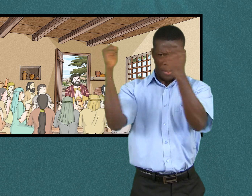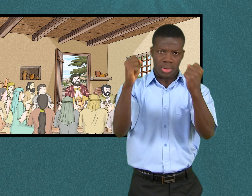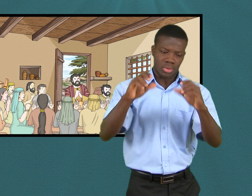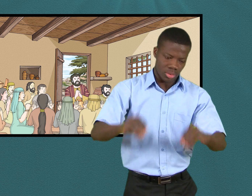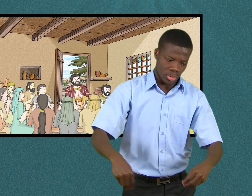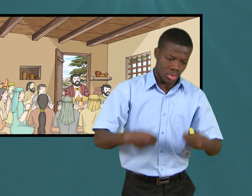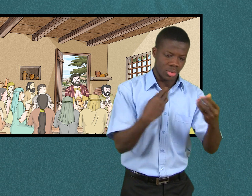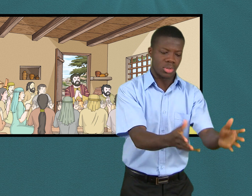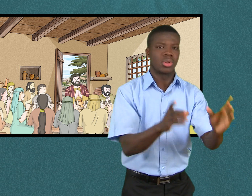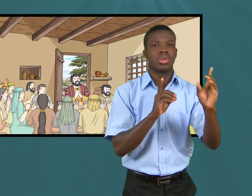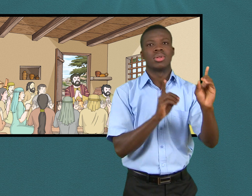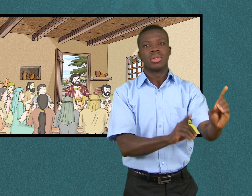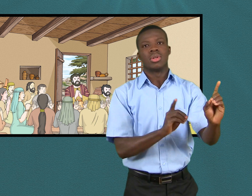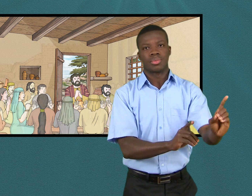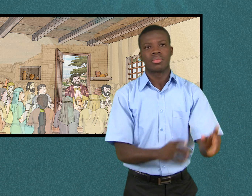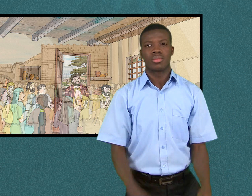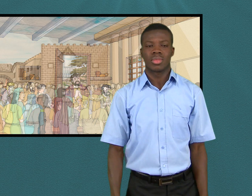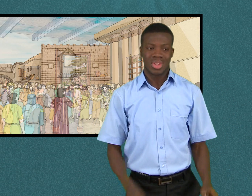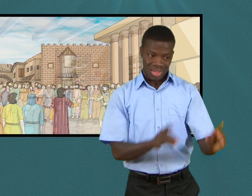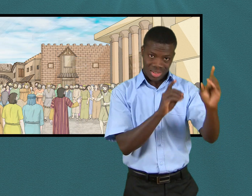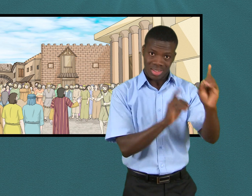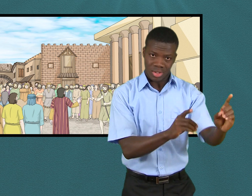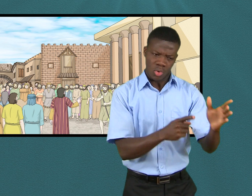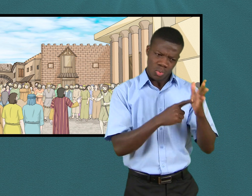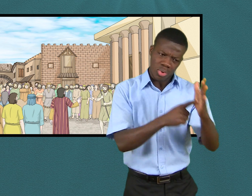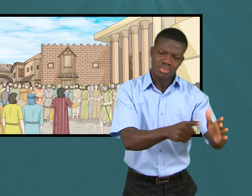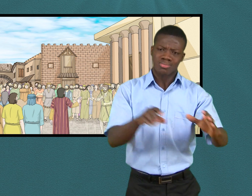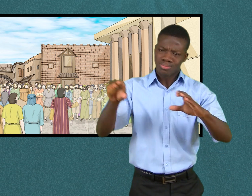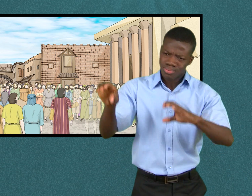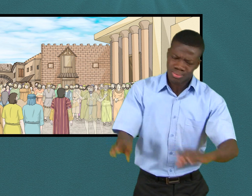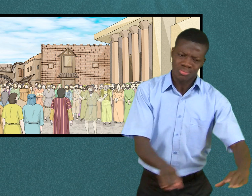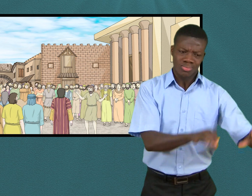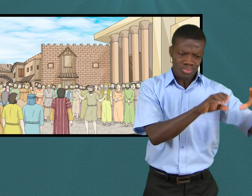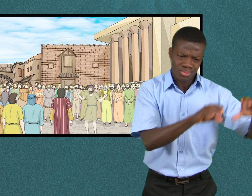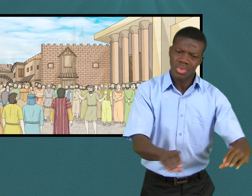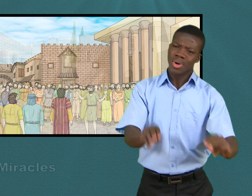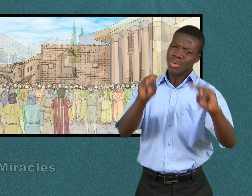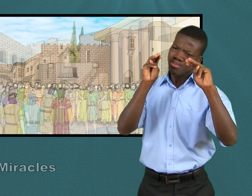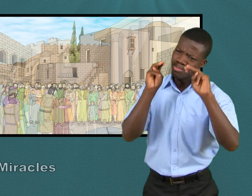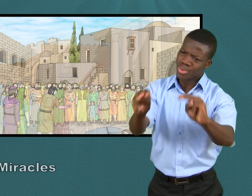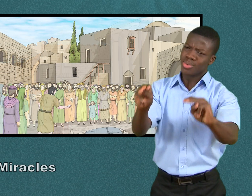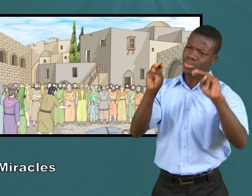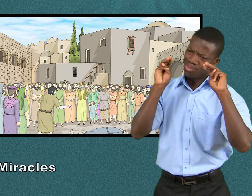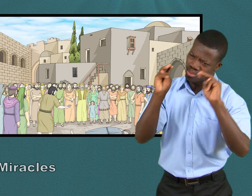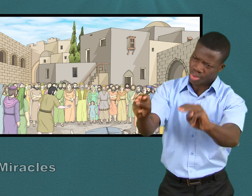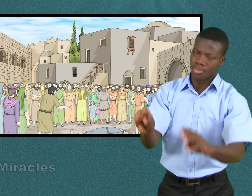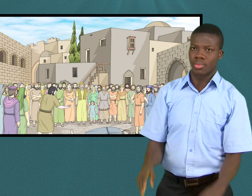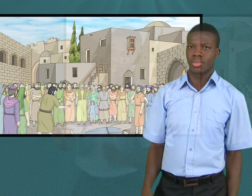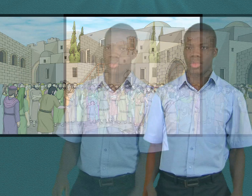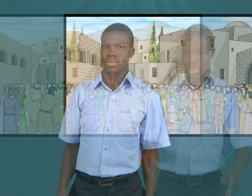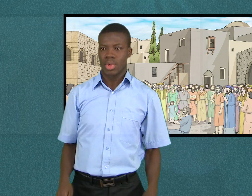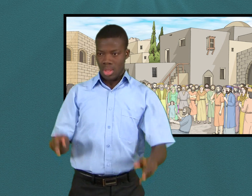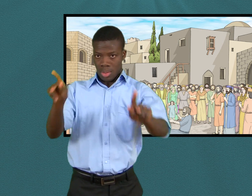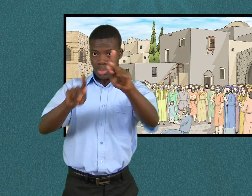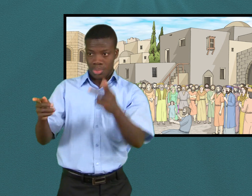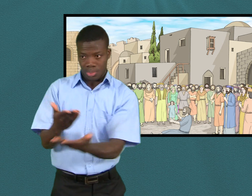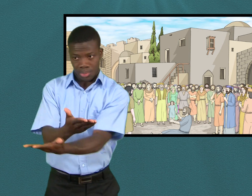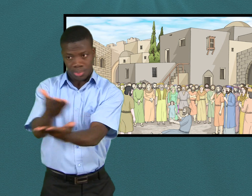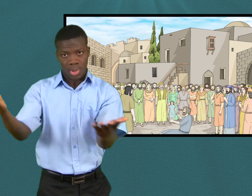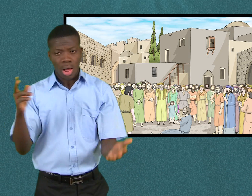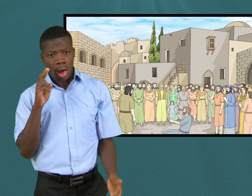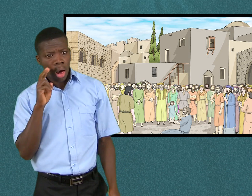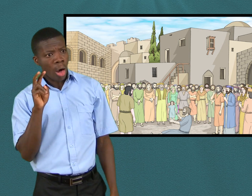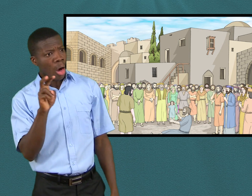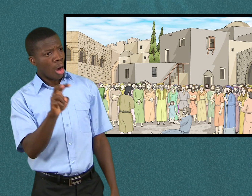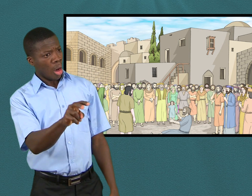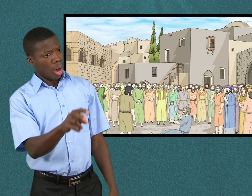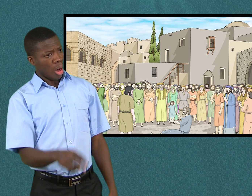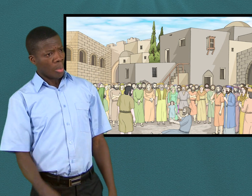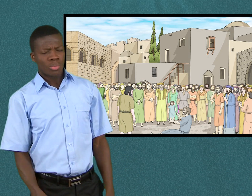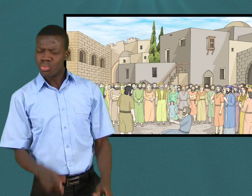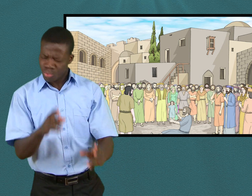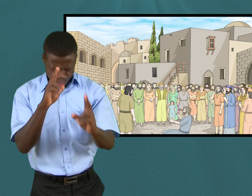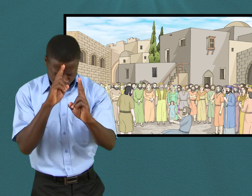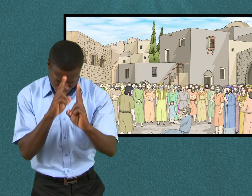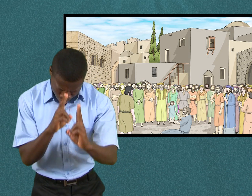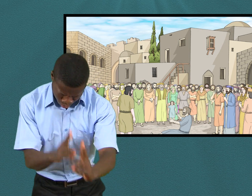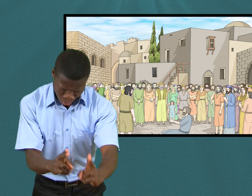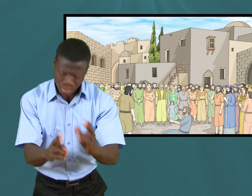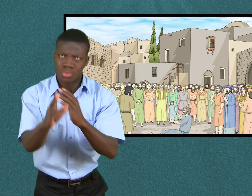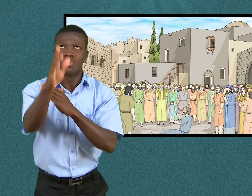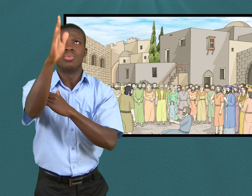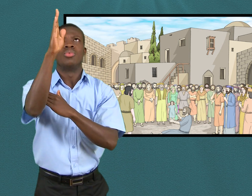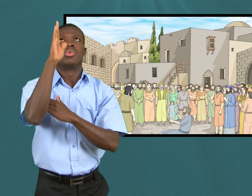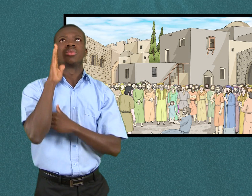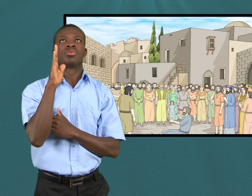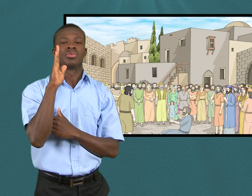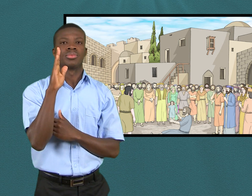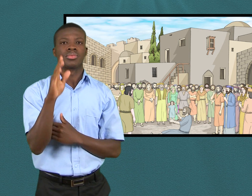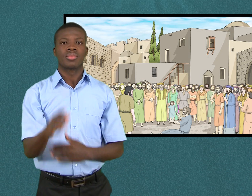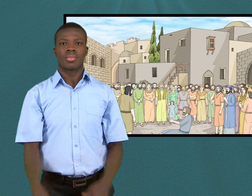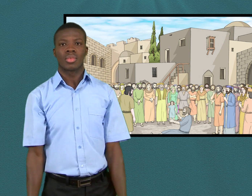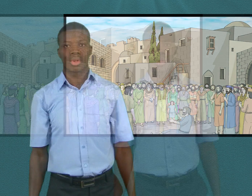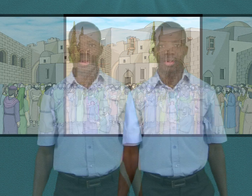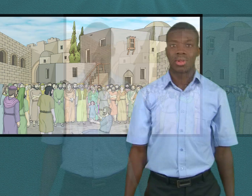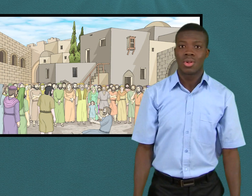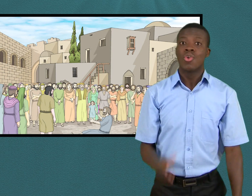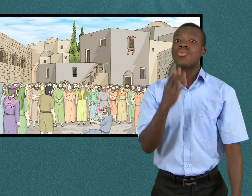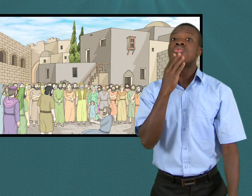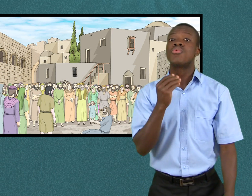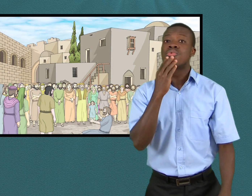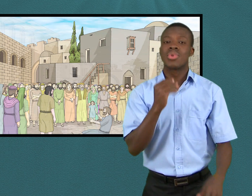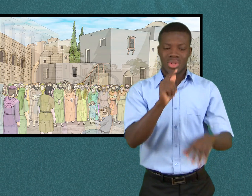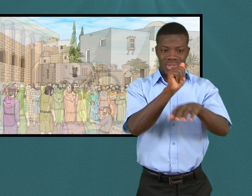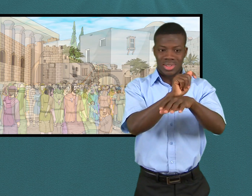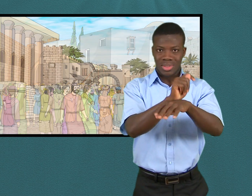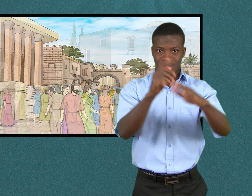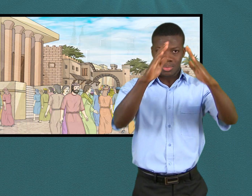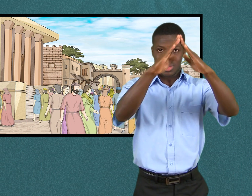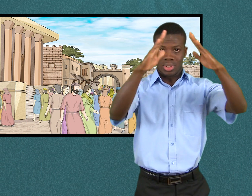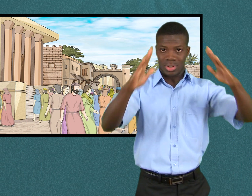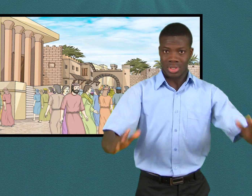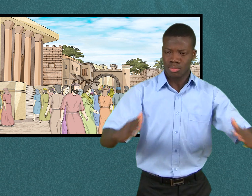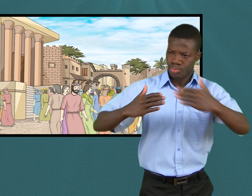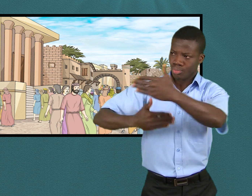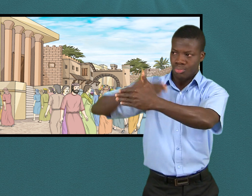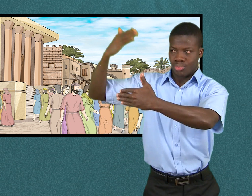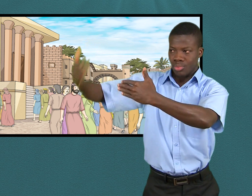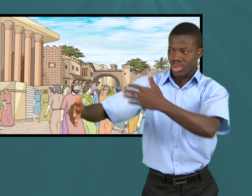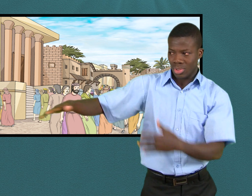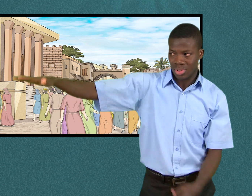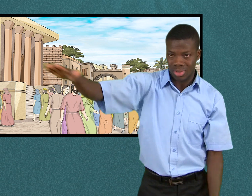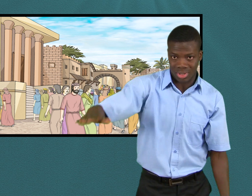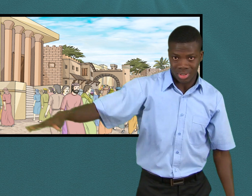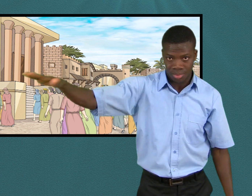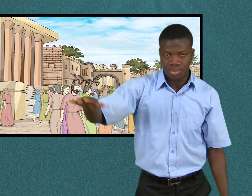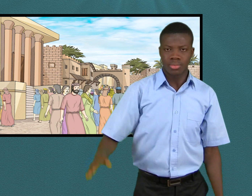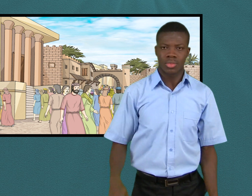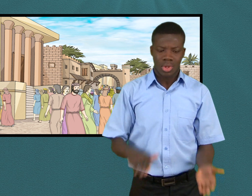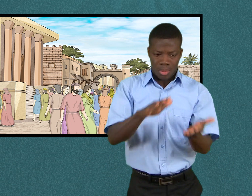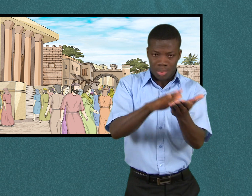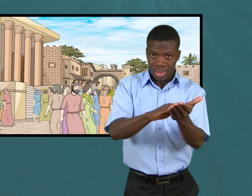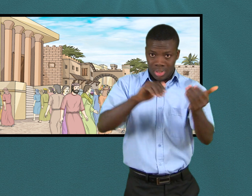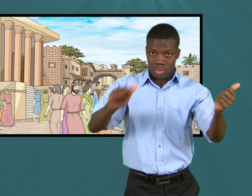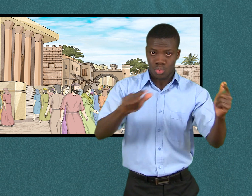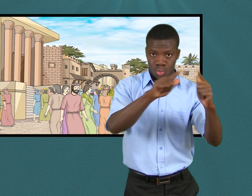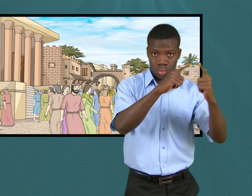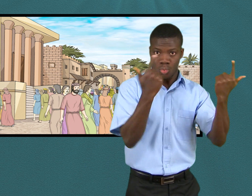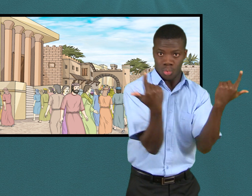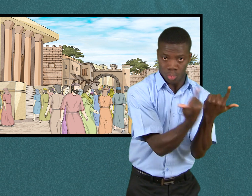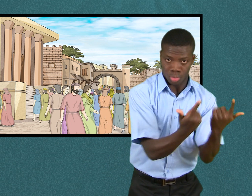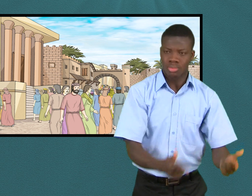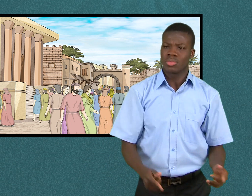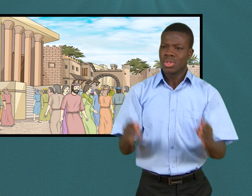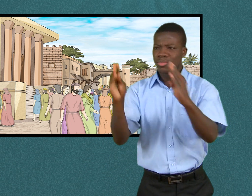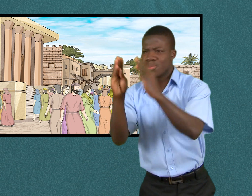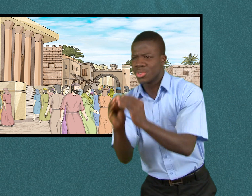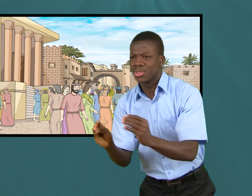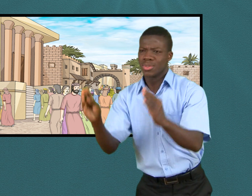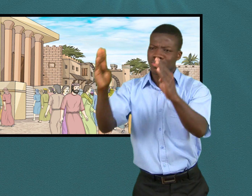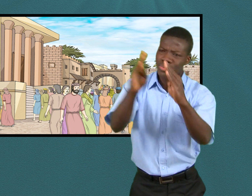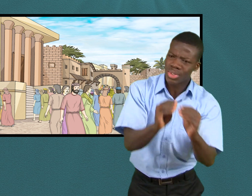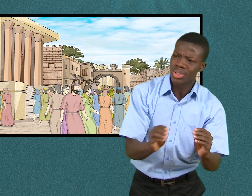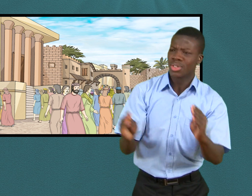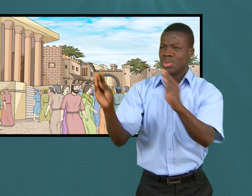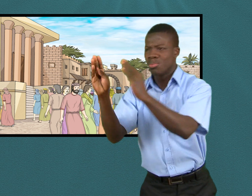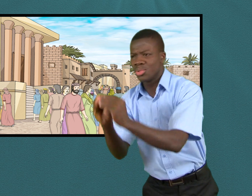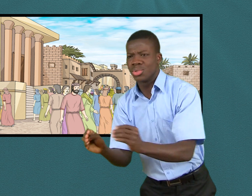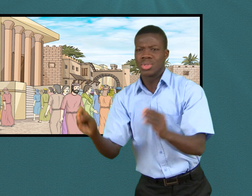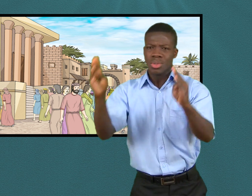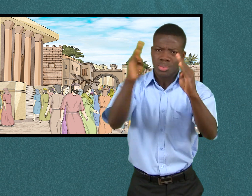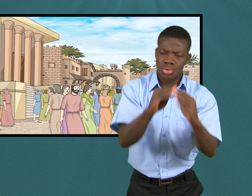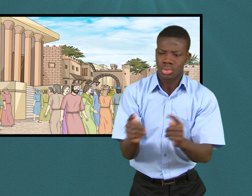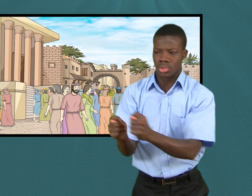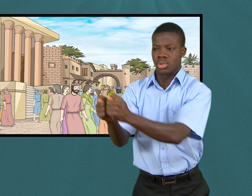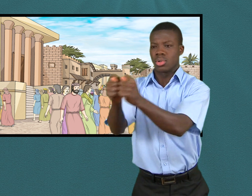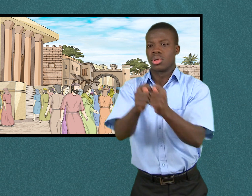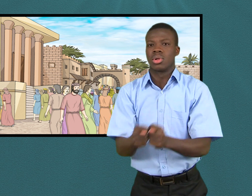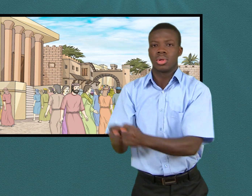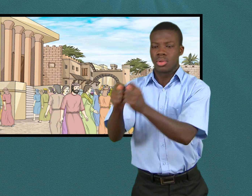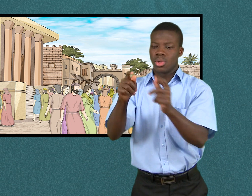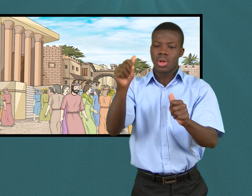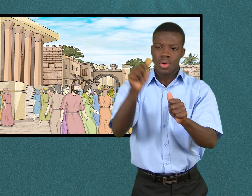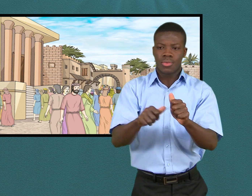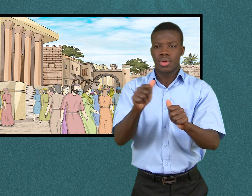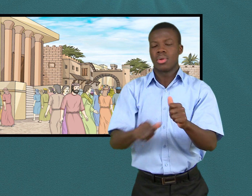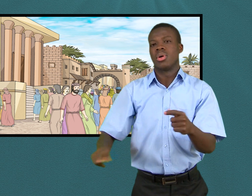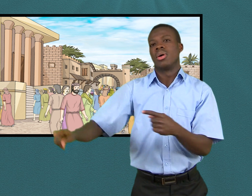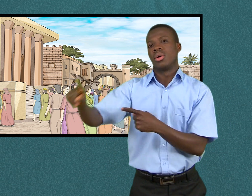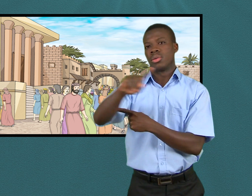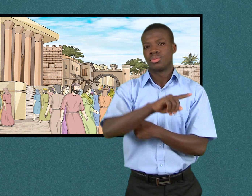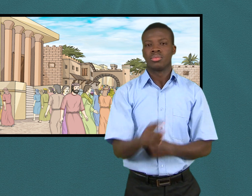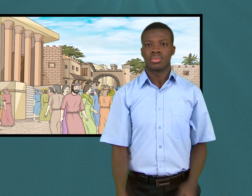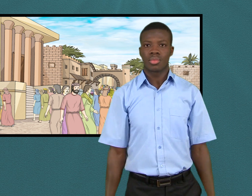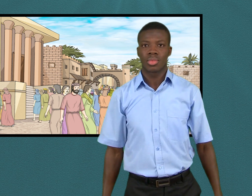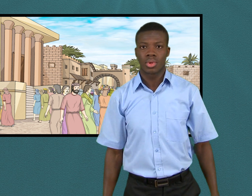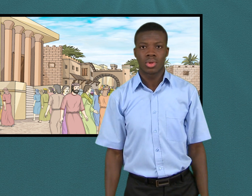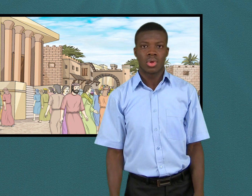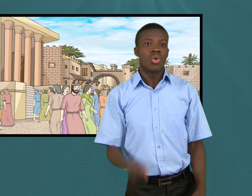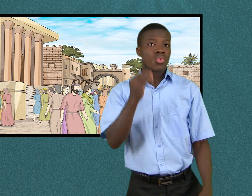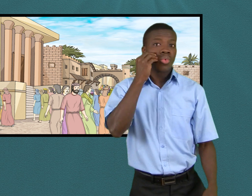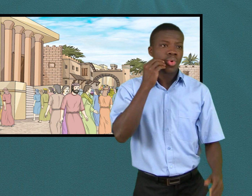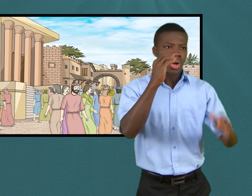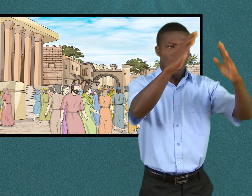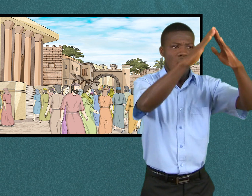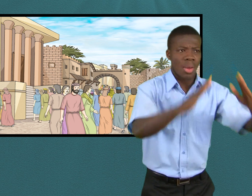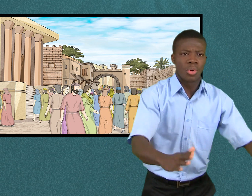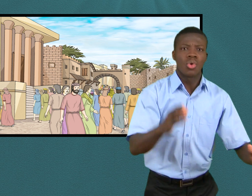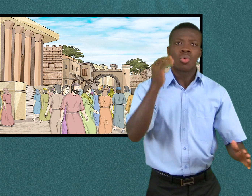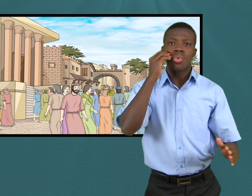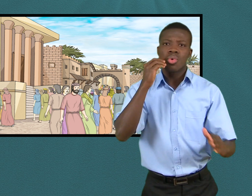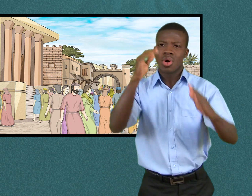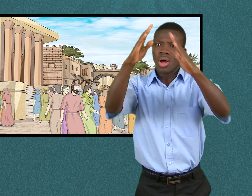A sense of awe came over everyone, and the apostles performed many wonders and signs.